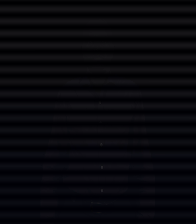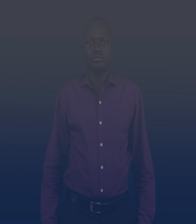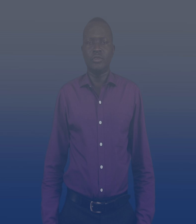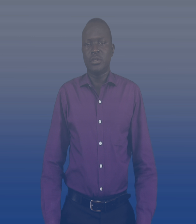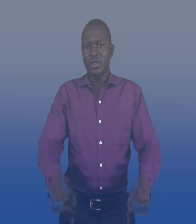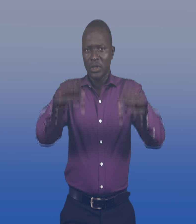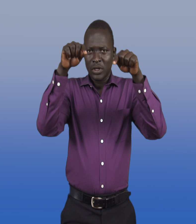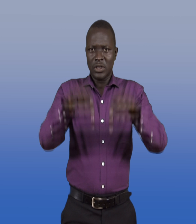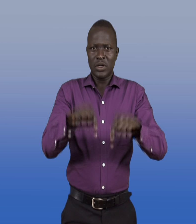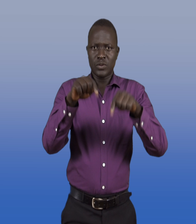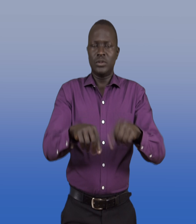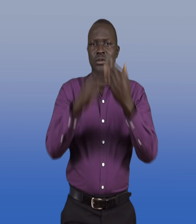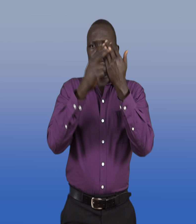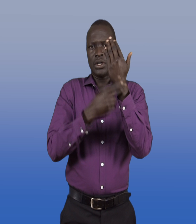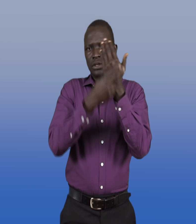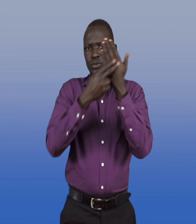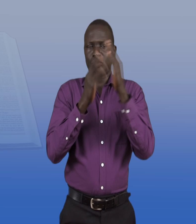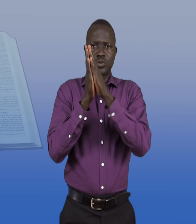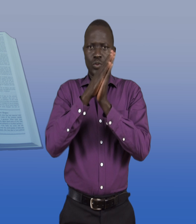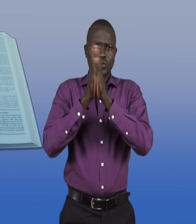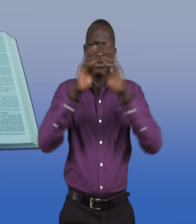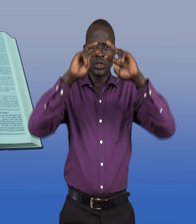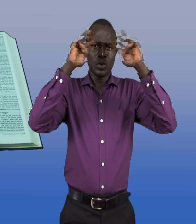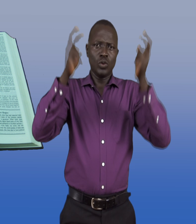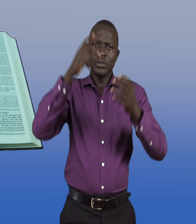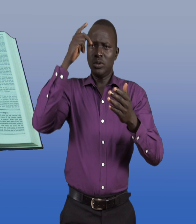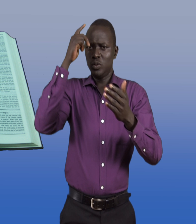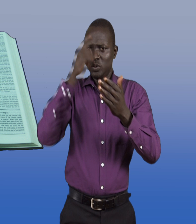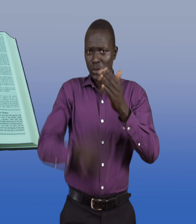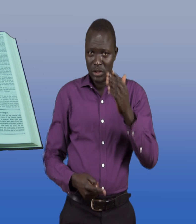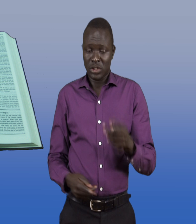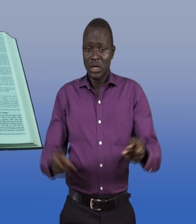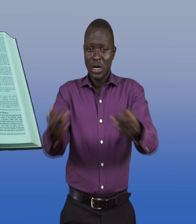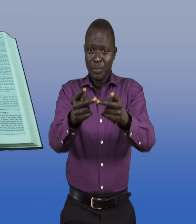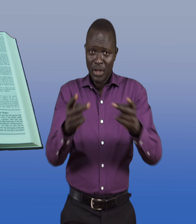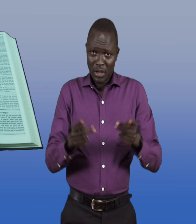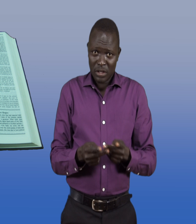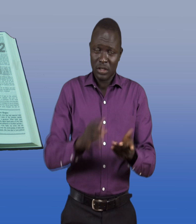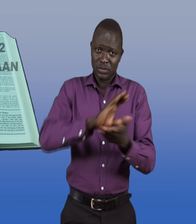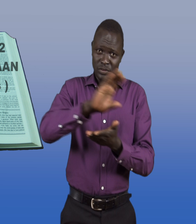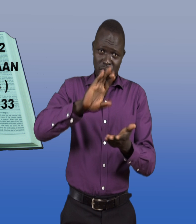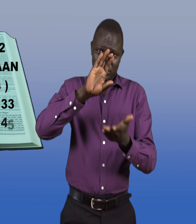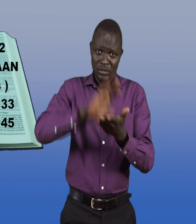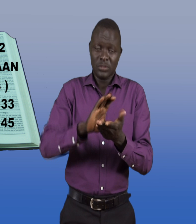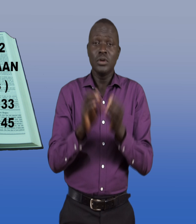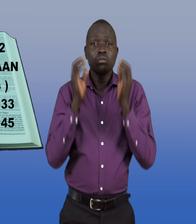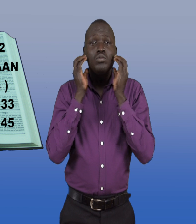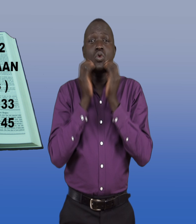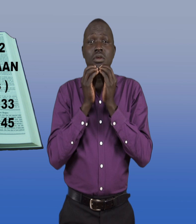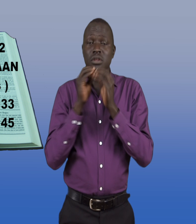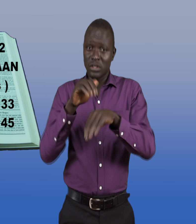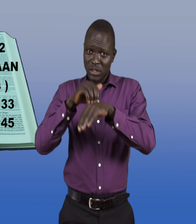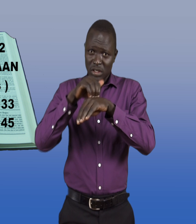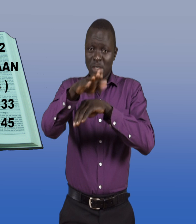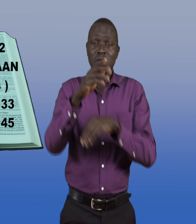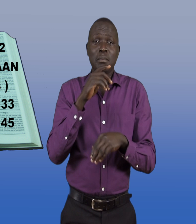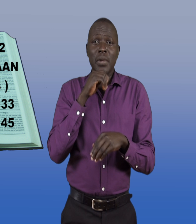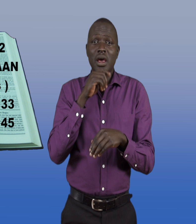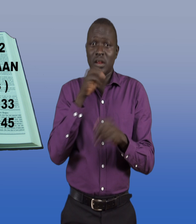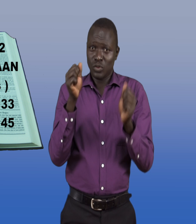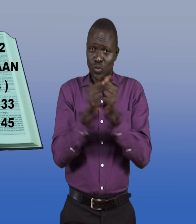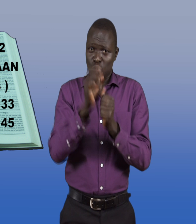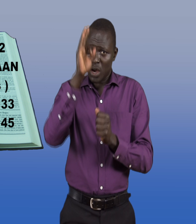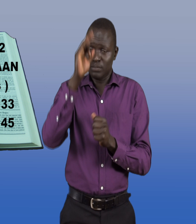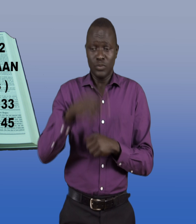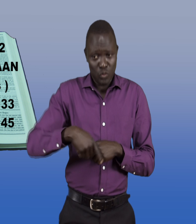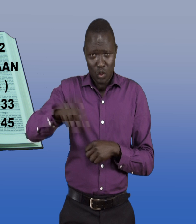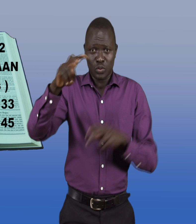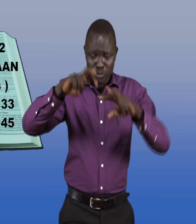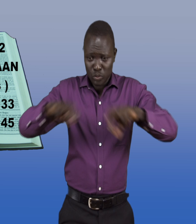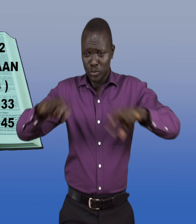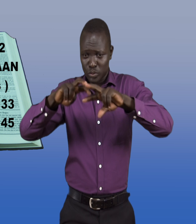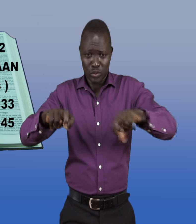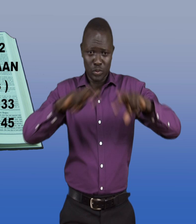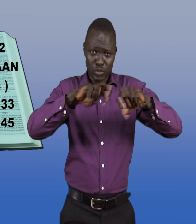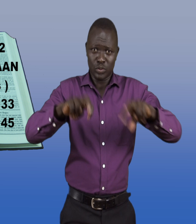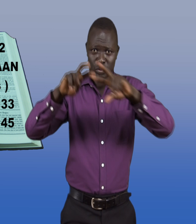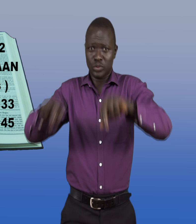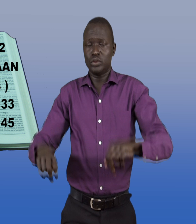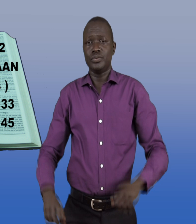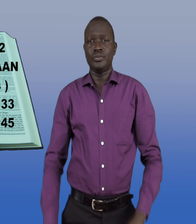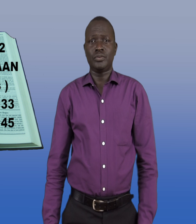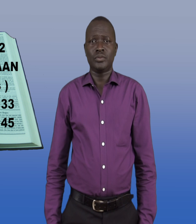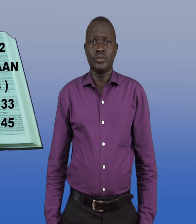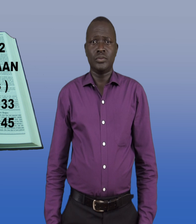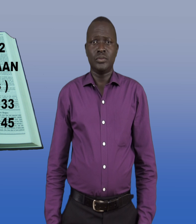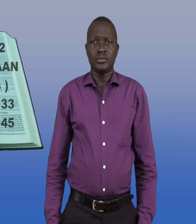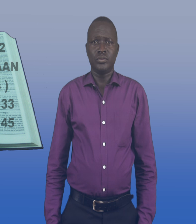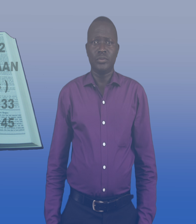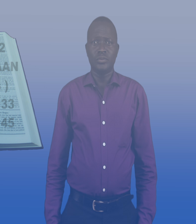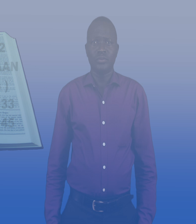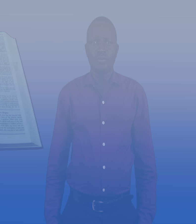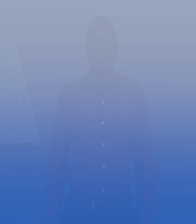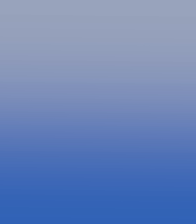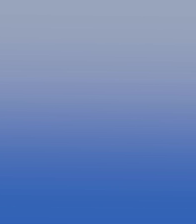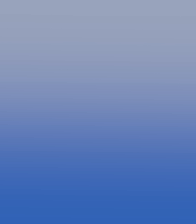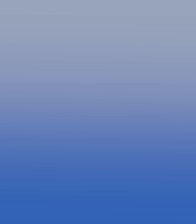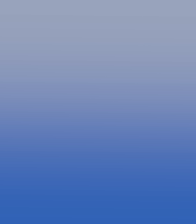Moses sends twelve men to spy Canaan